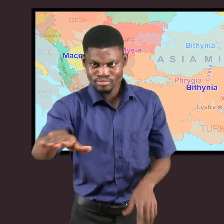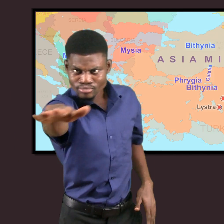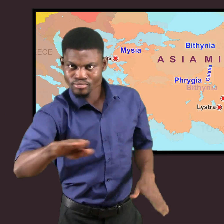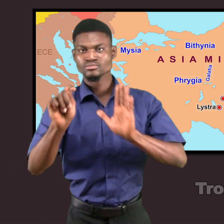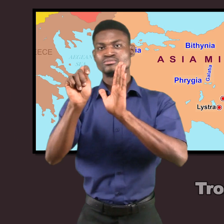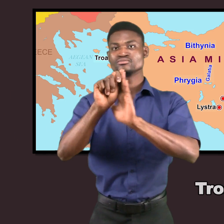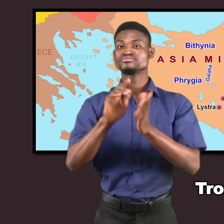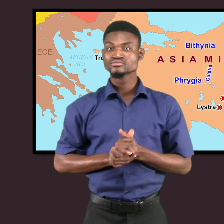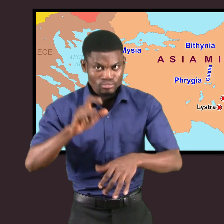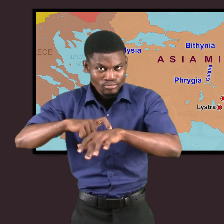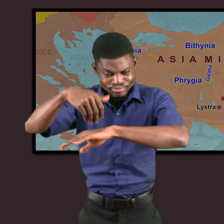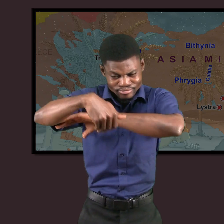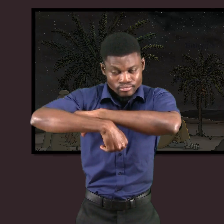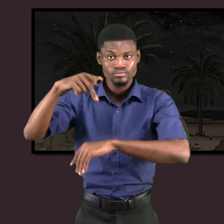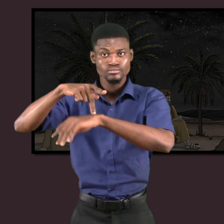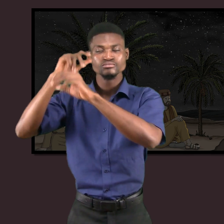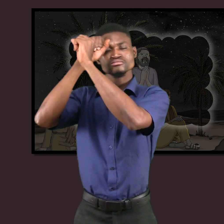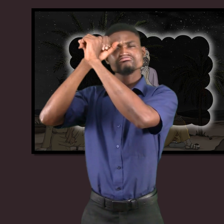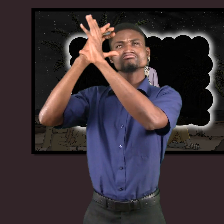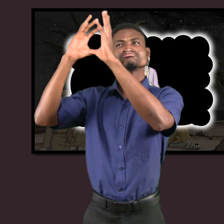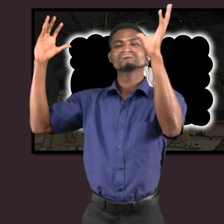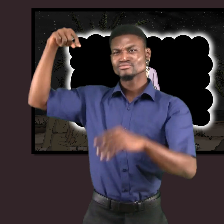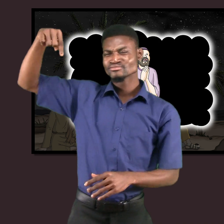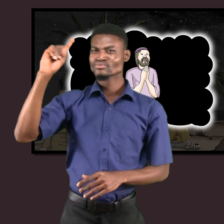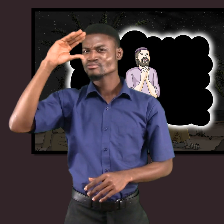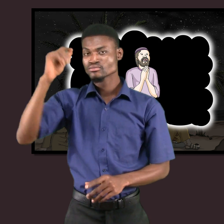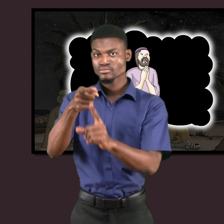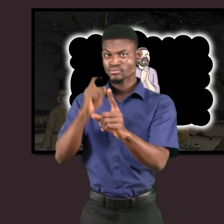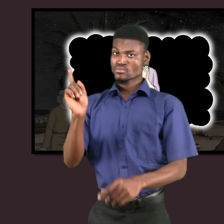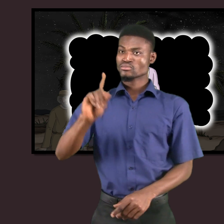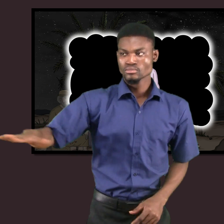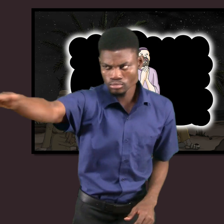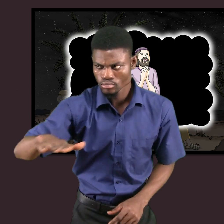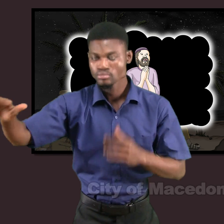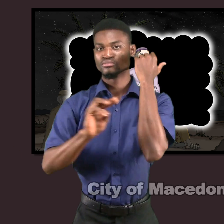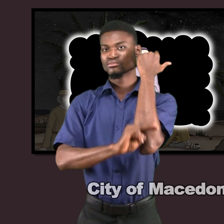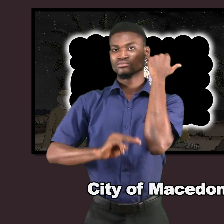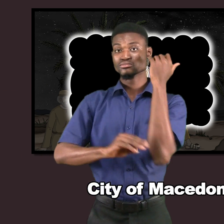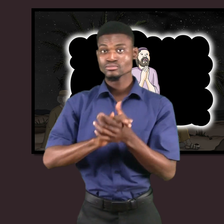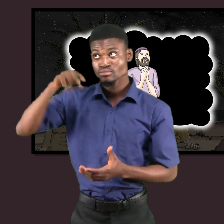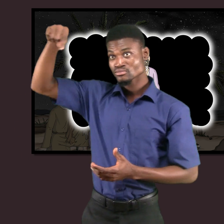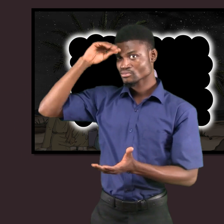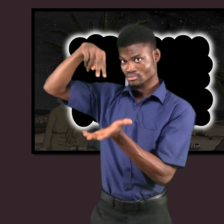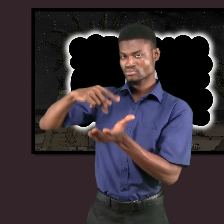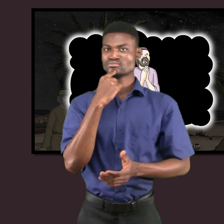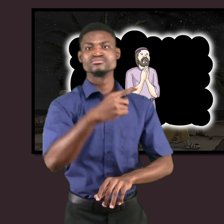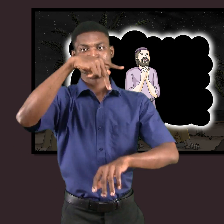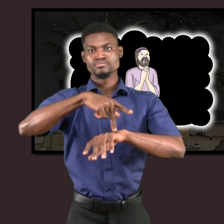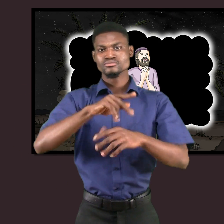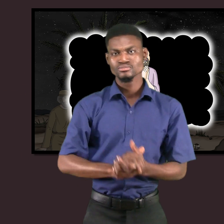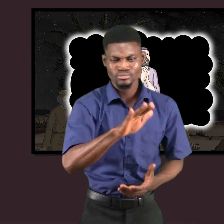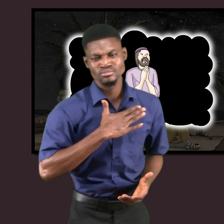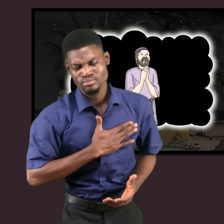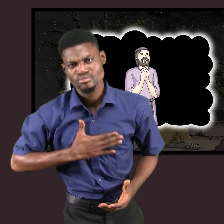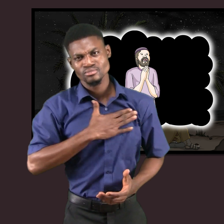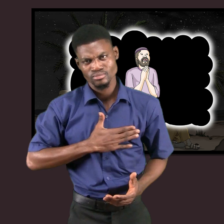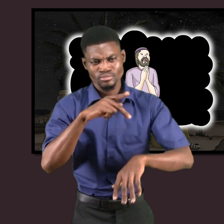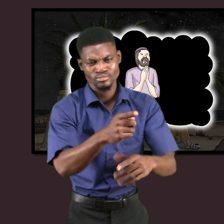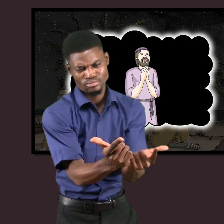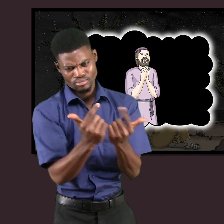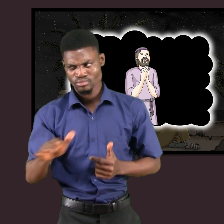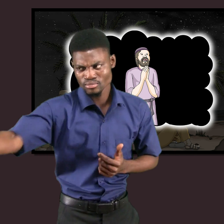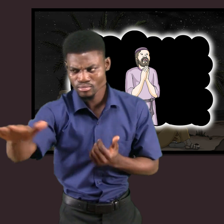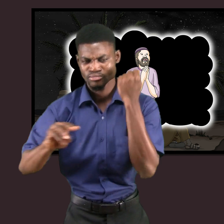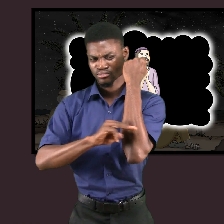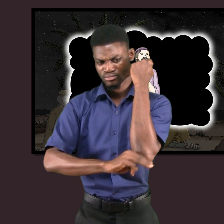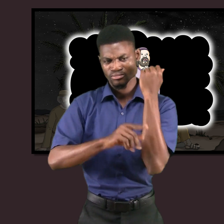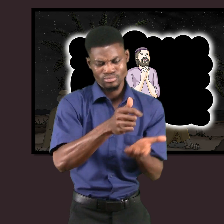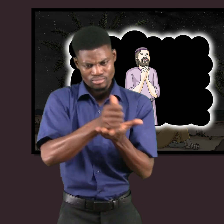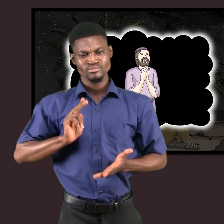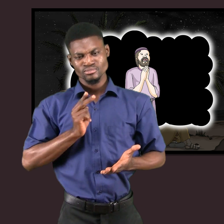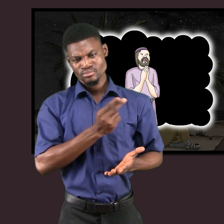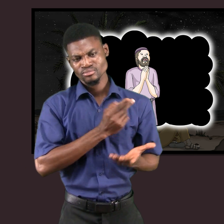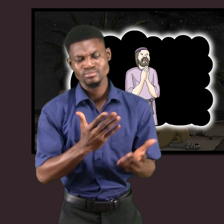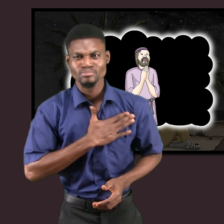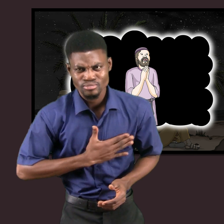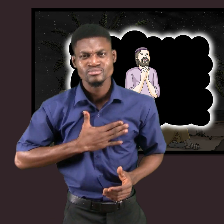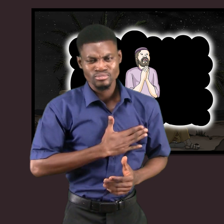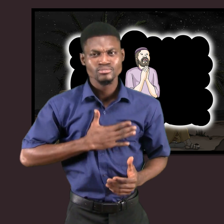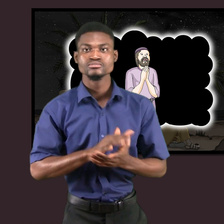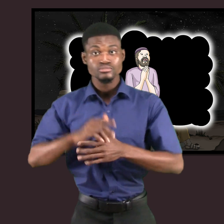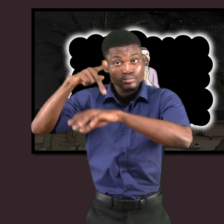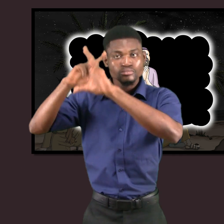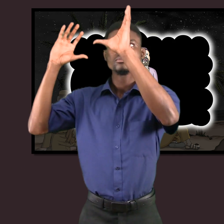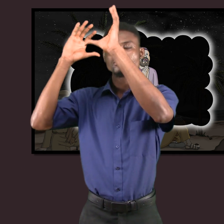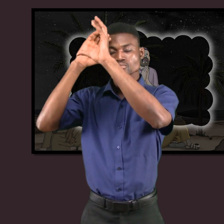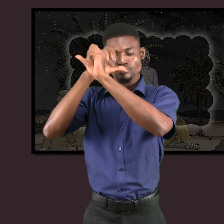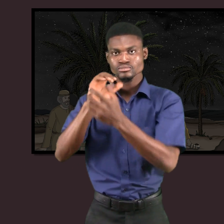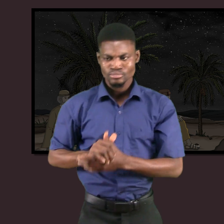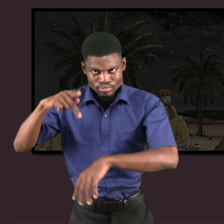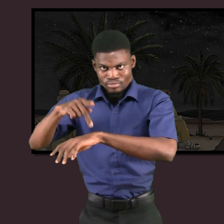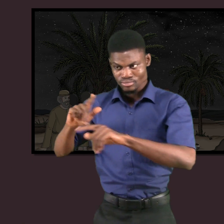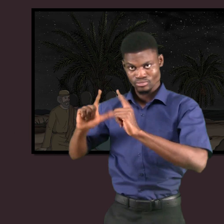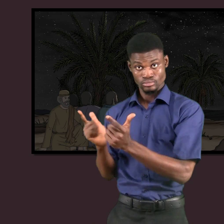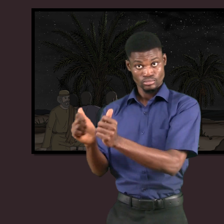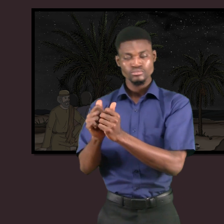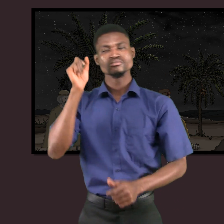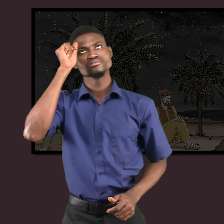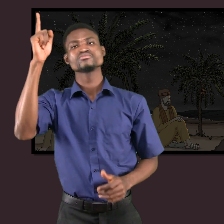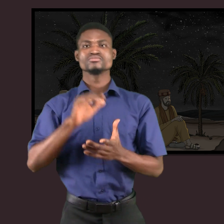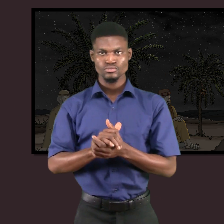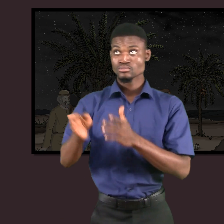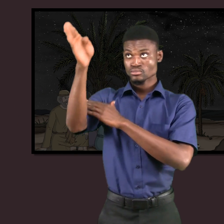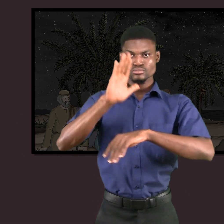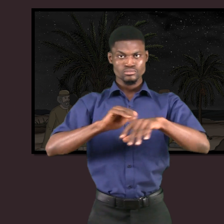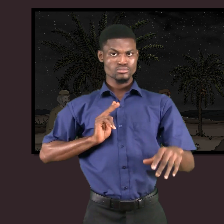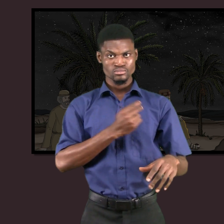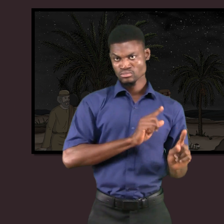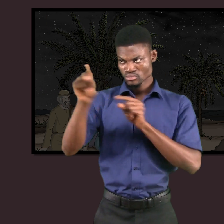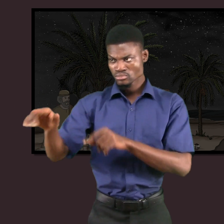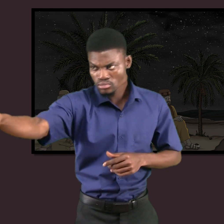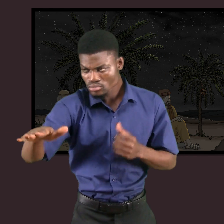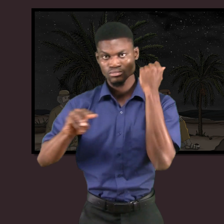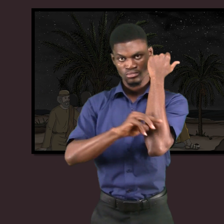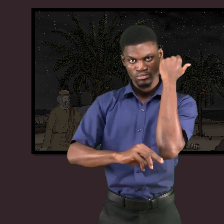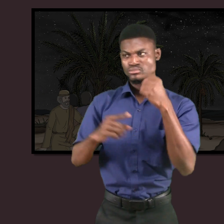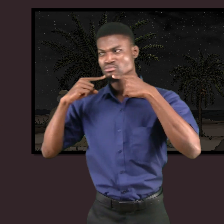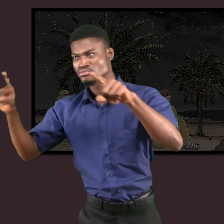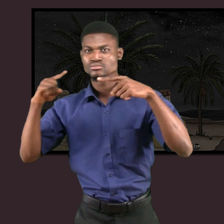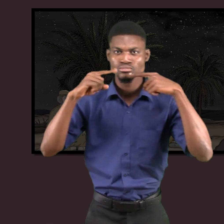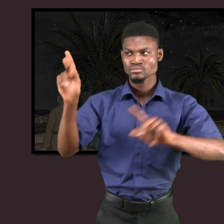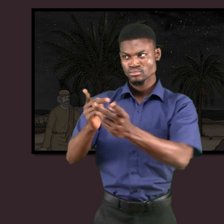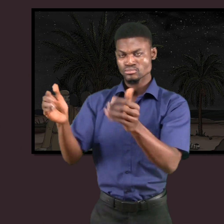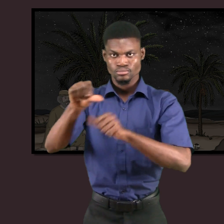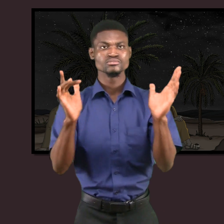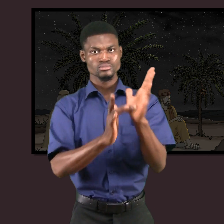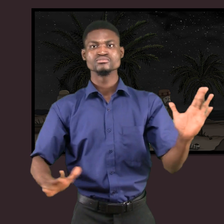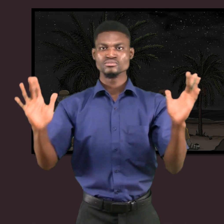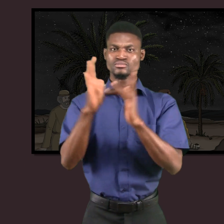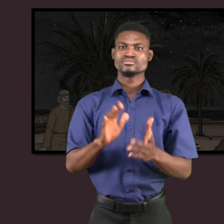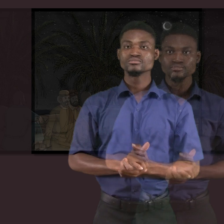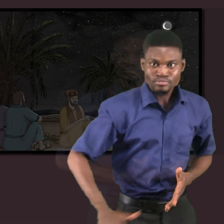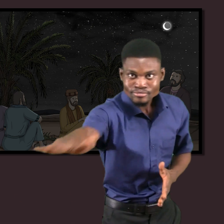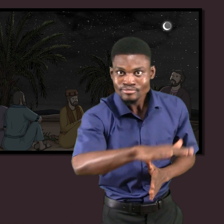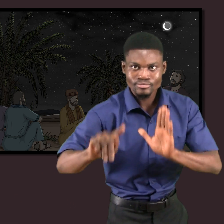During the night, Paul had a vision of a man of Macedonia standing and pleading with him, “Come over to Macedonia and help us.”